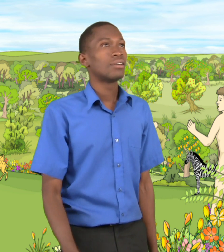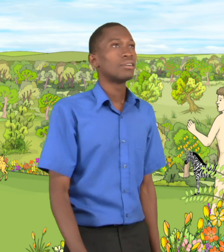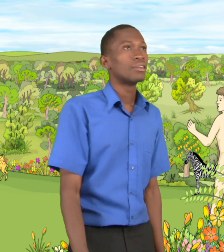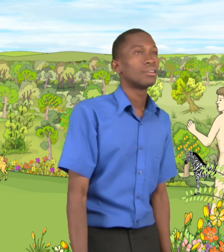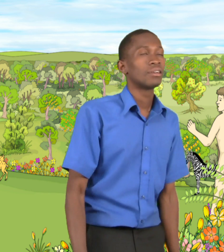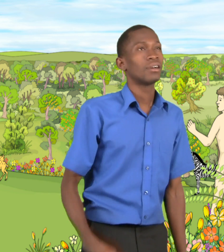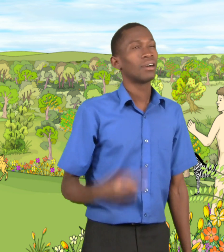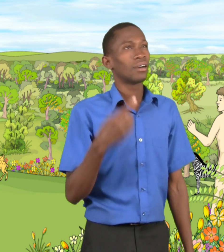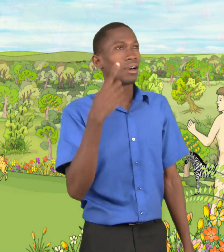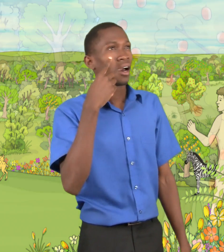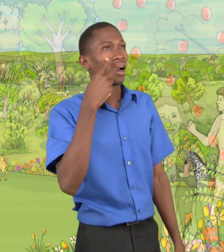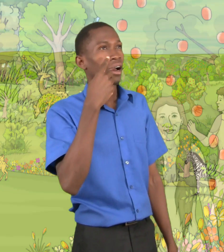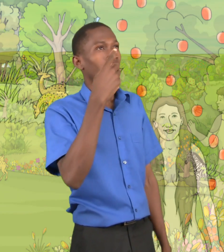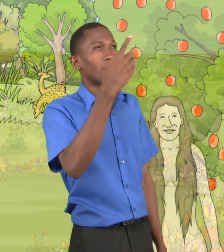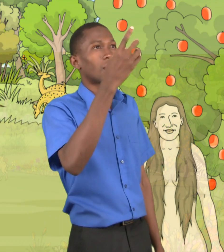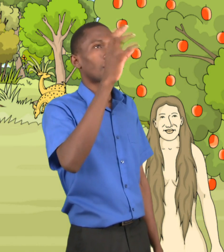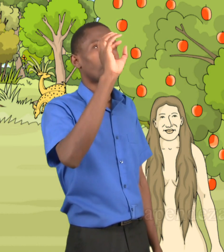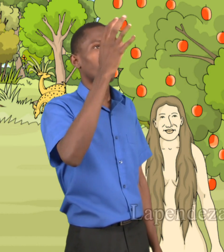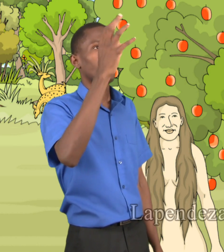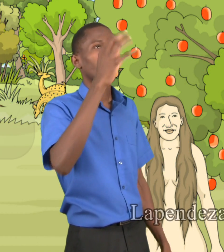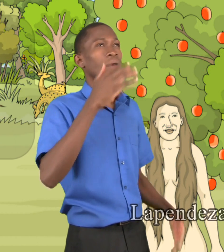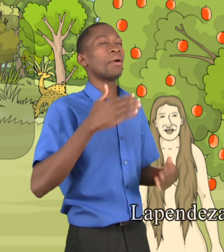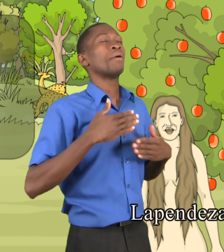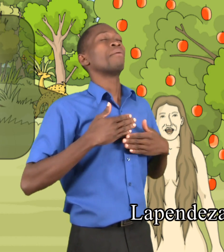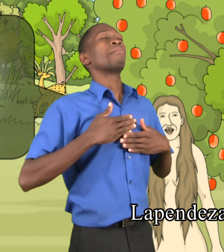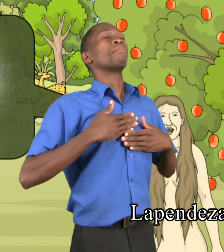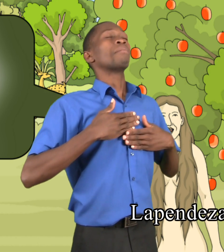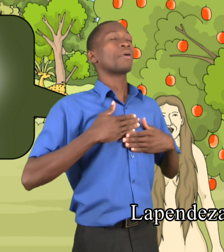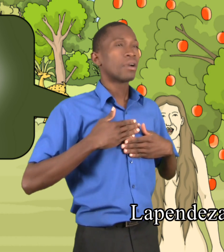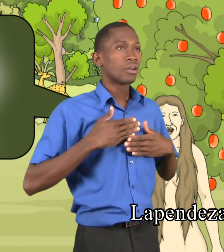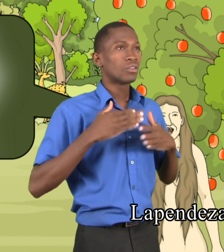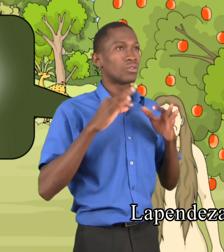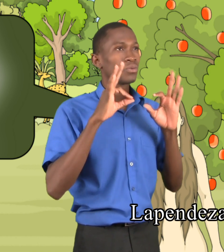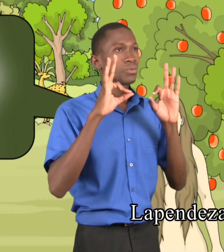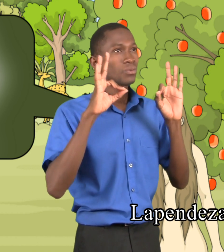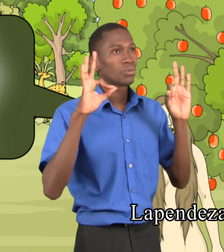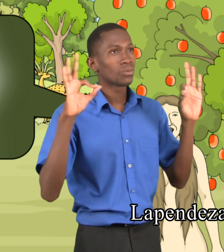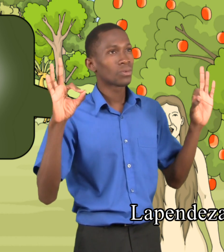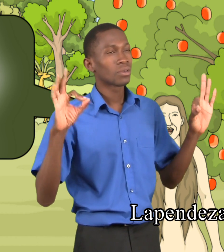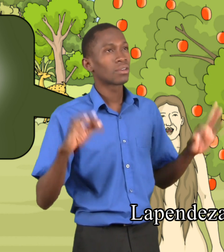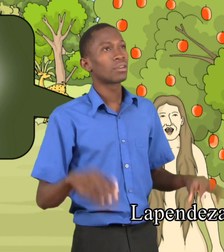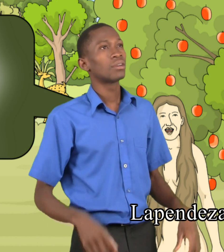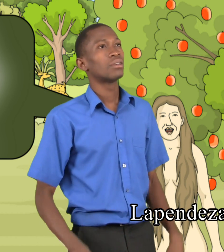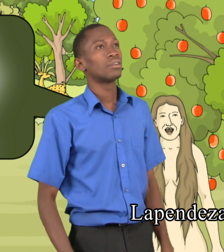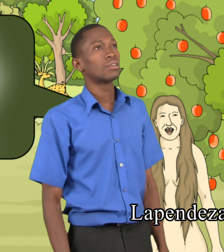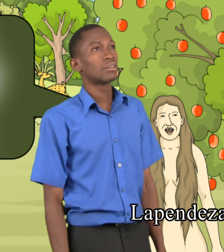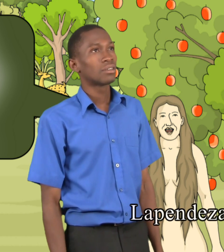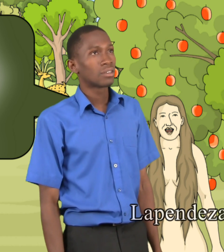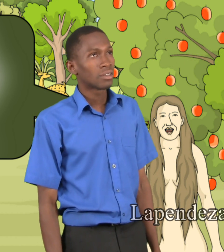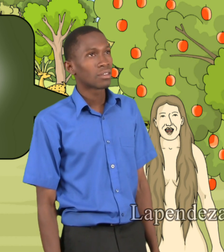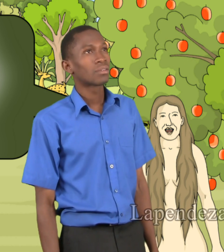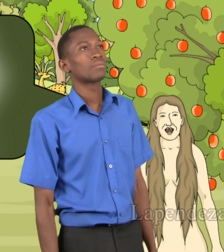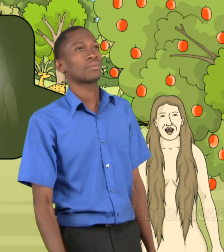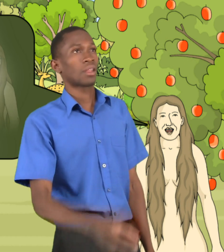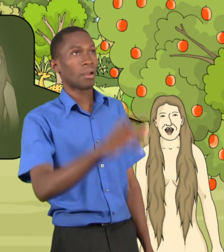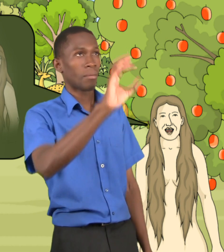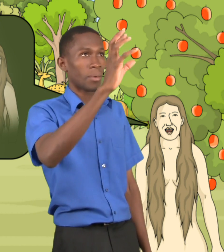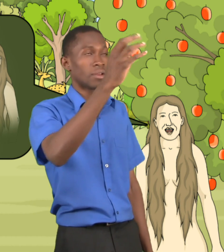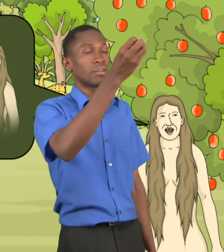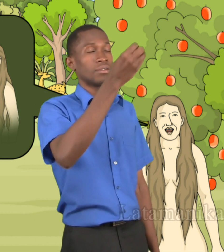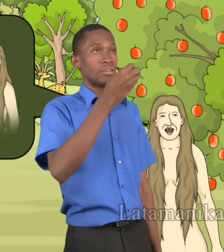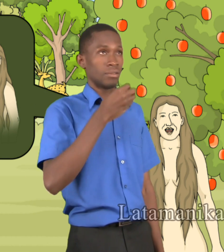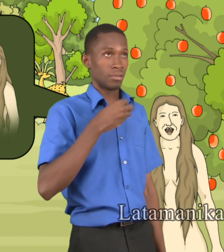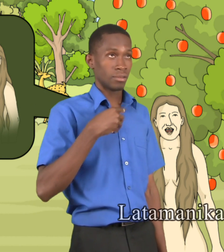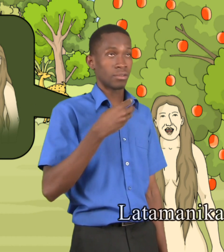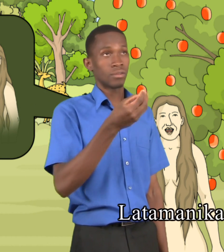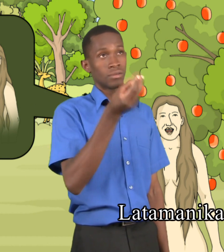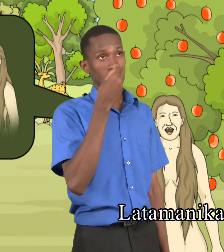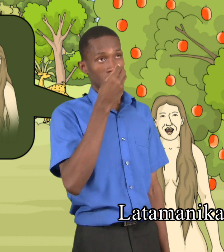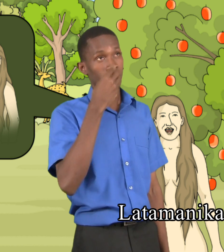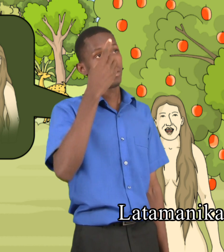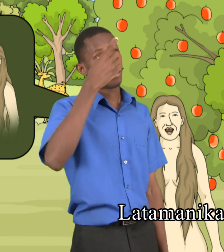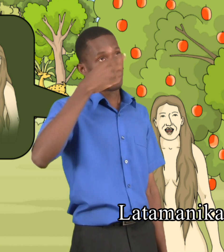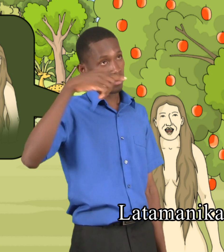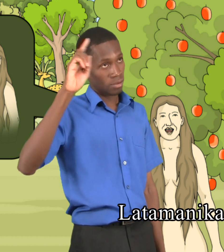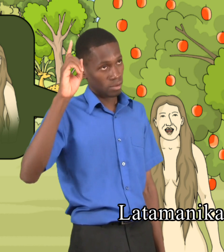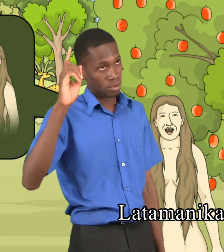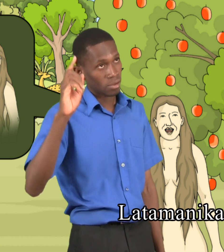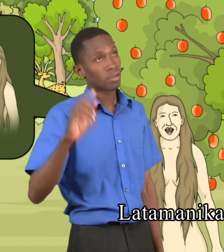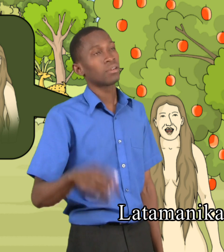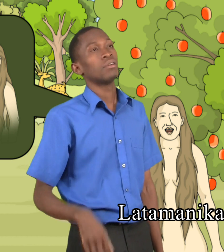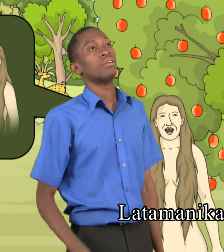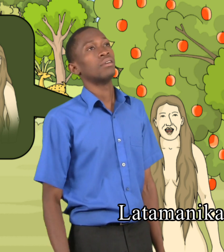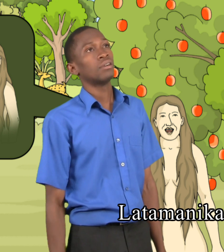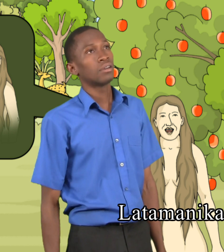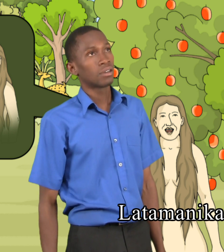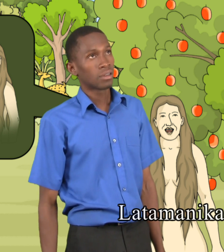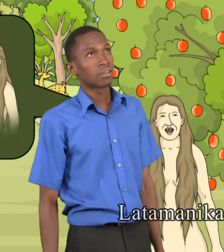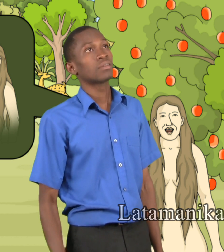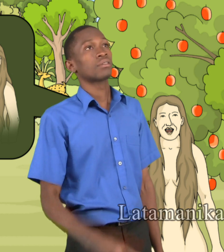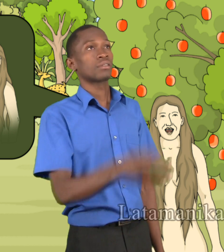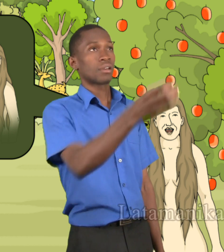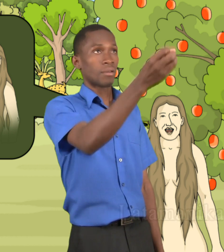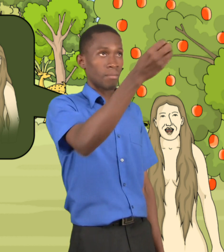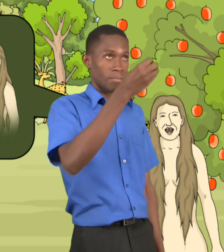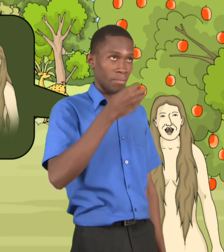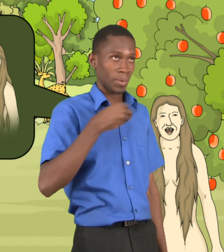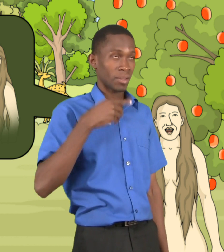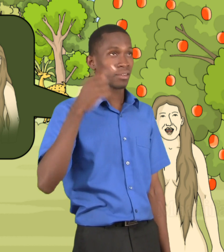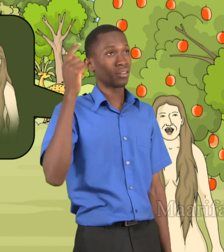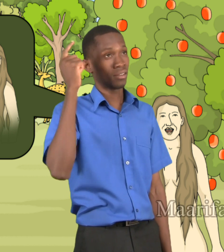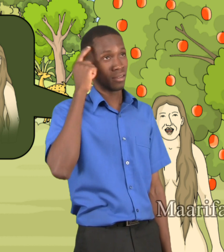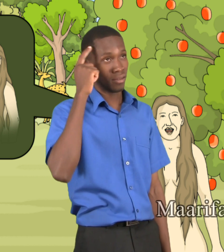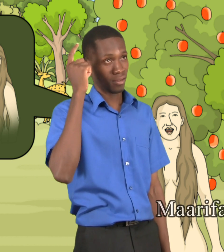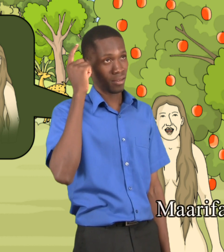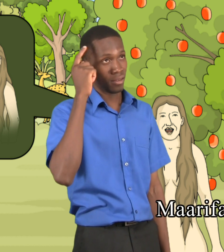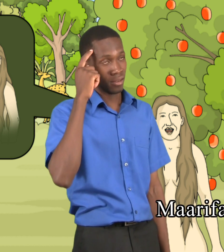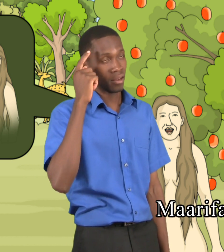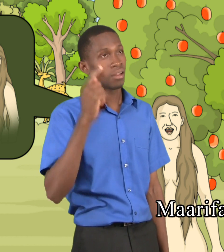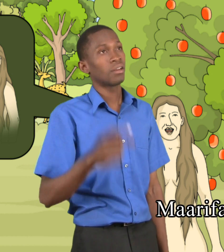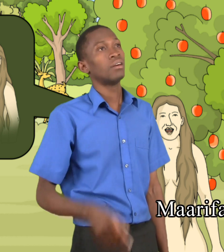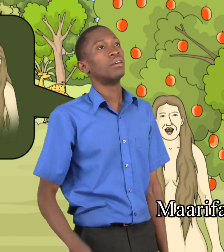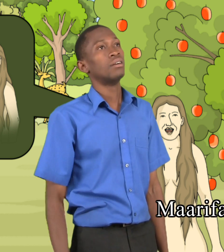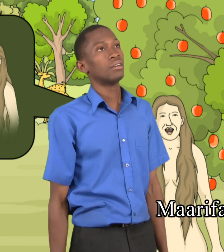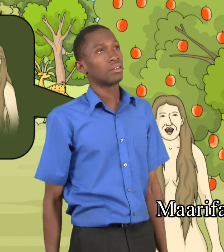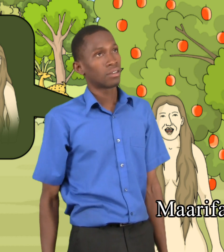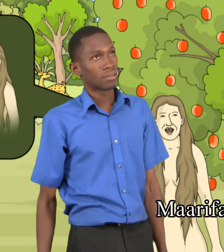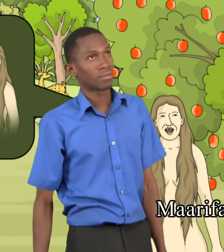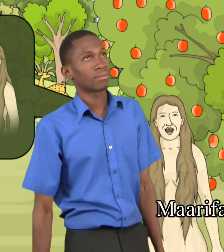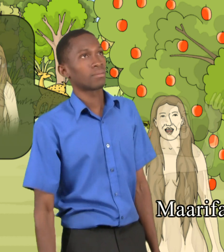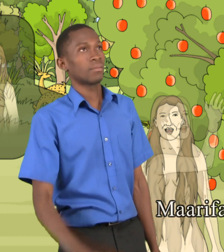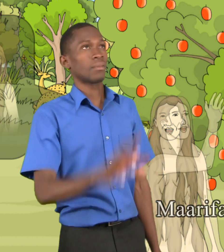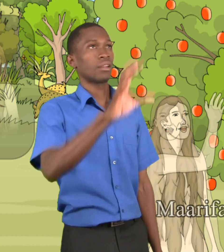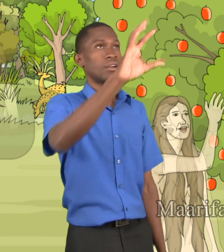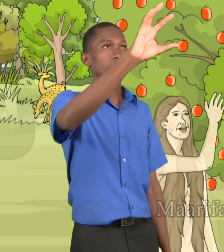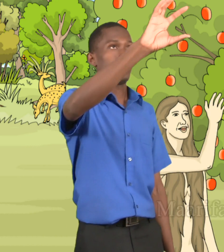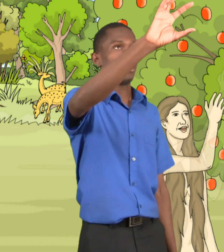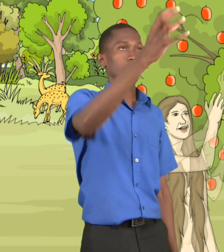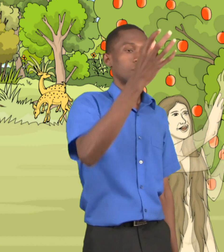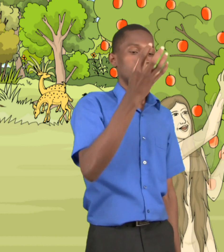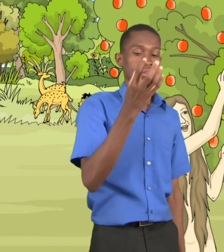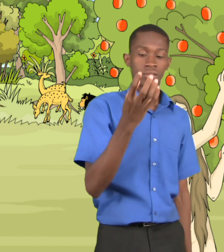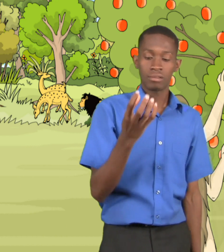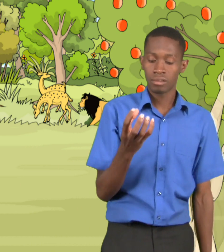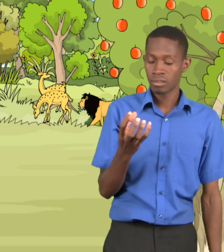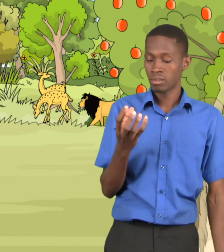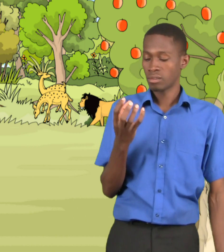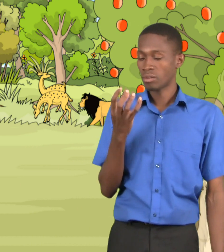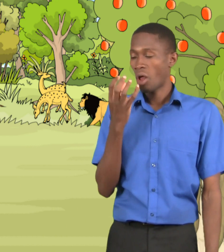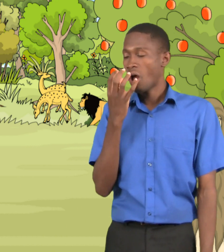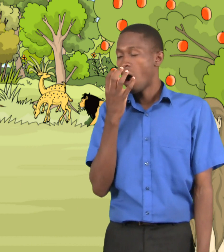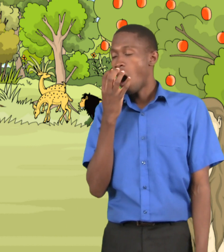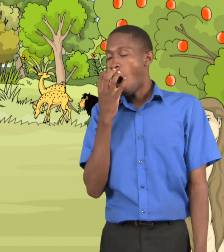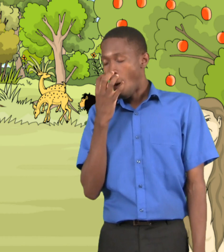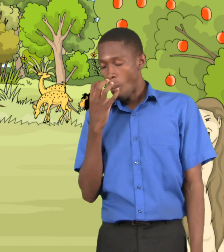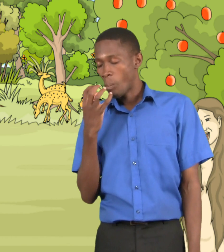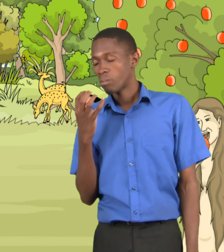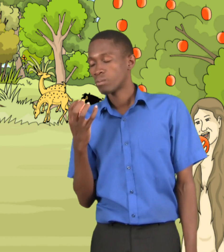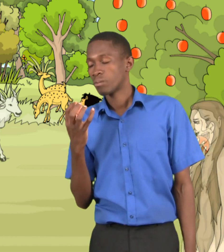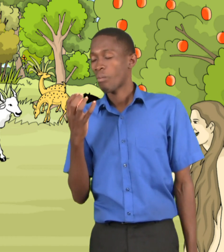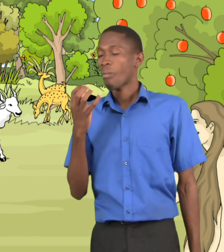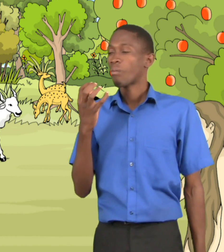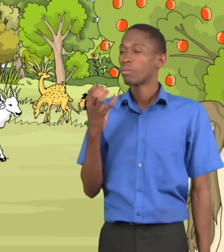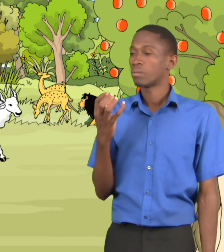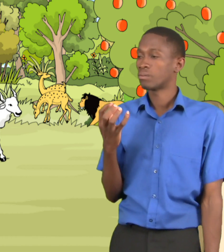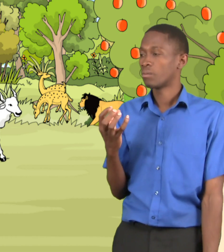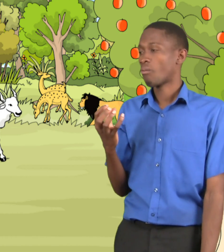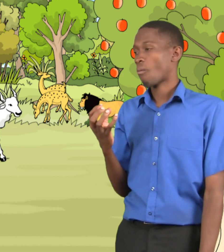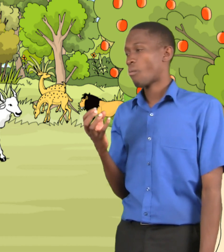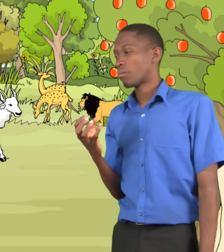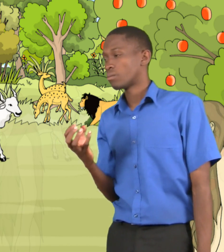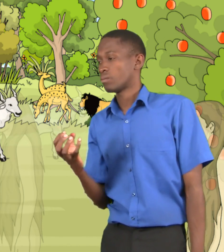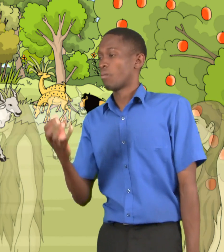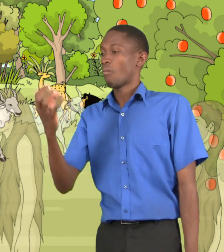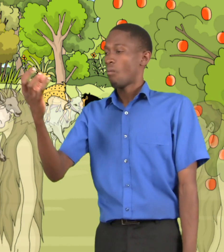When the woman saw that the tree was good for food and pleasing to the eyes, and that it was desirable for obtaining wisdom, she took the fruit and ate it.